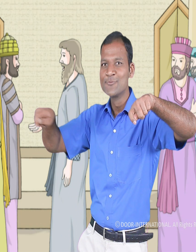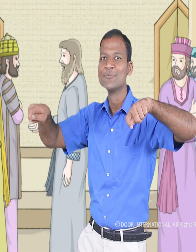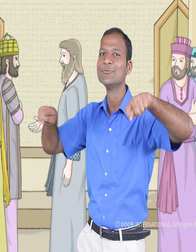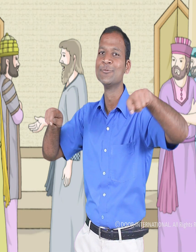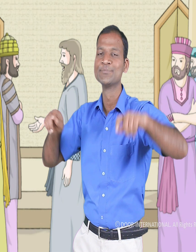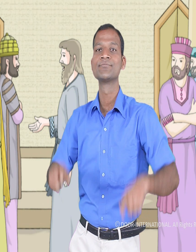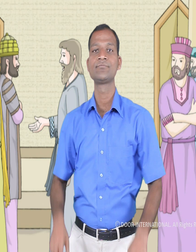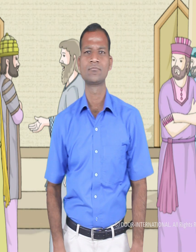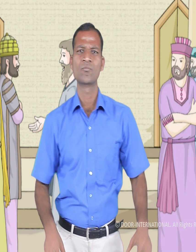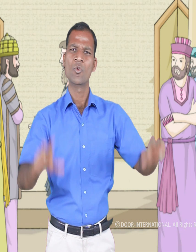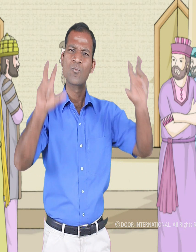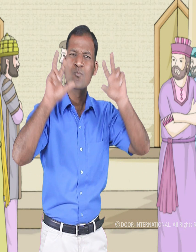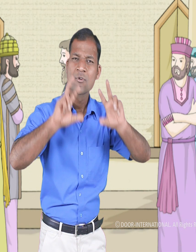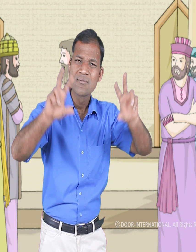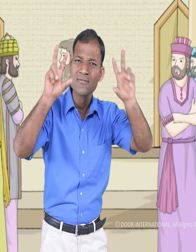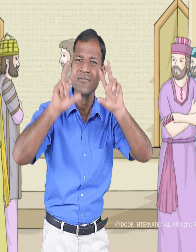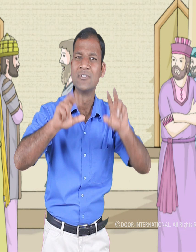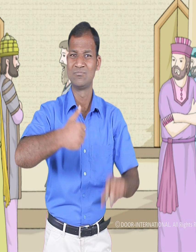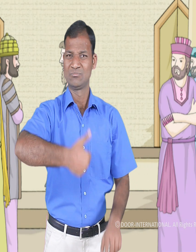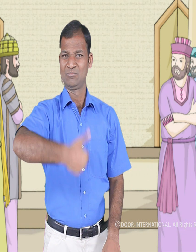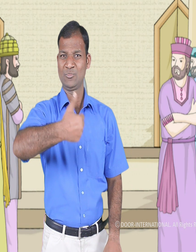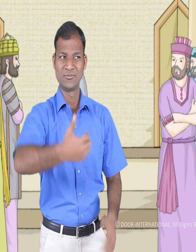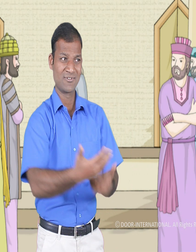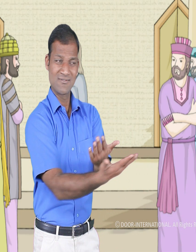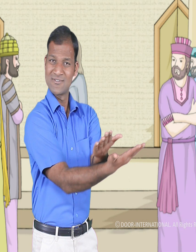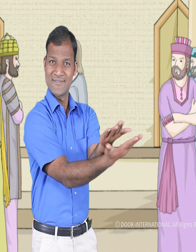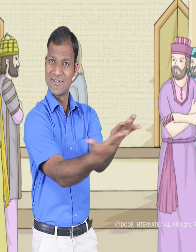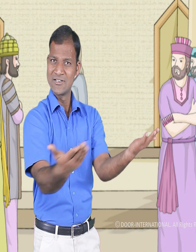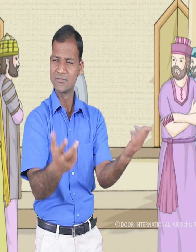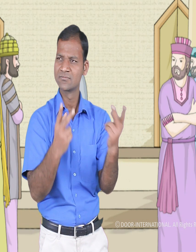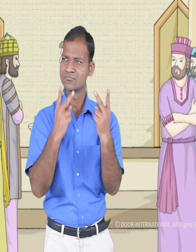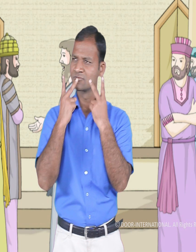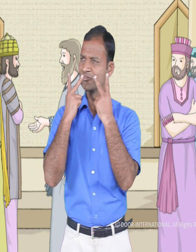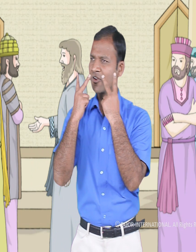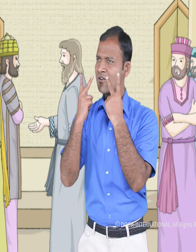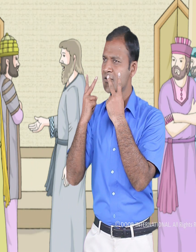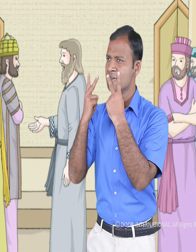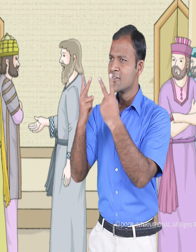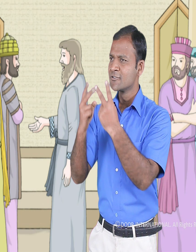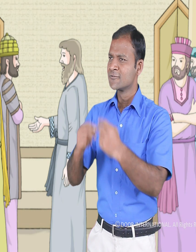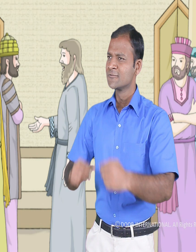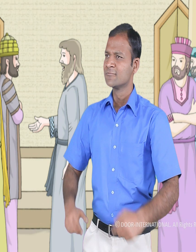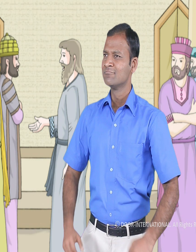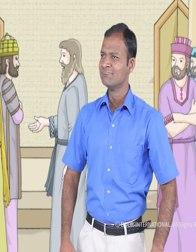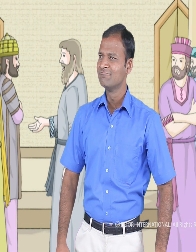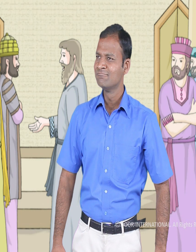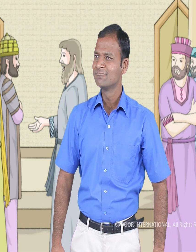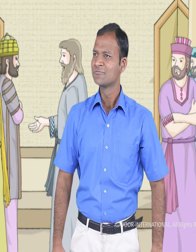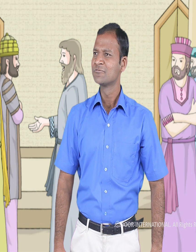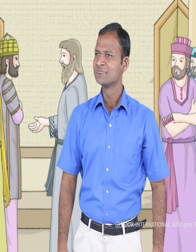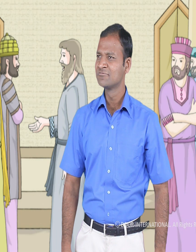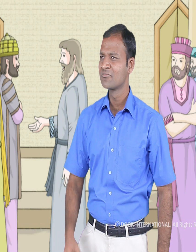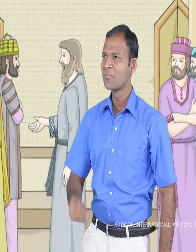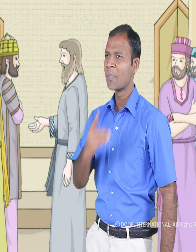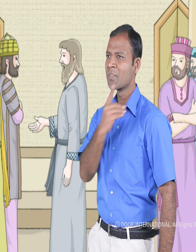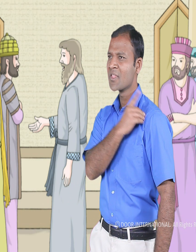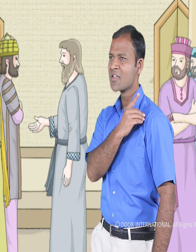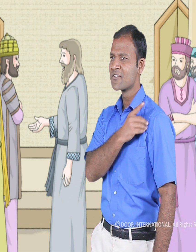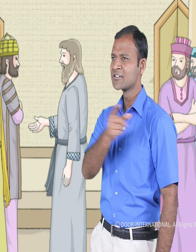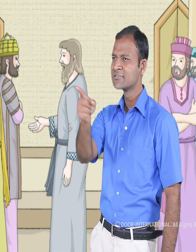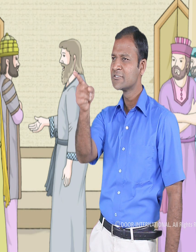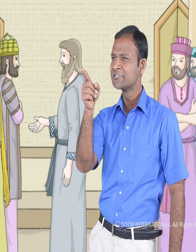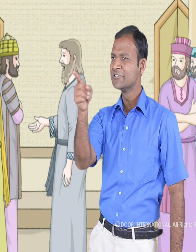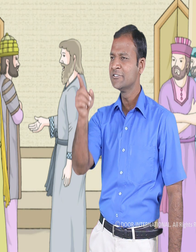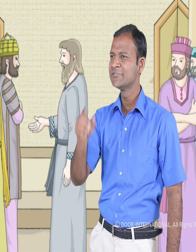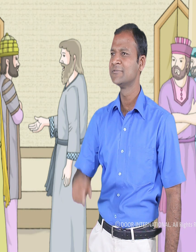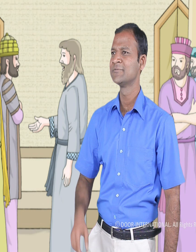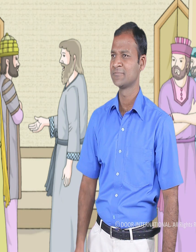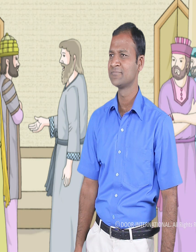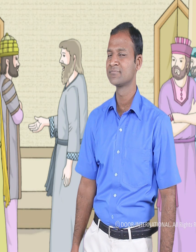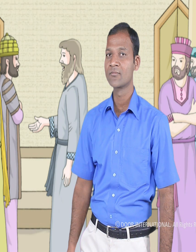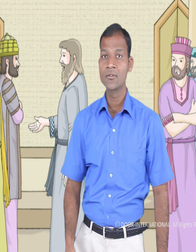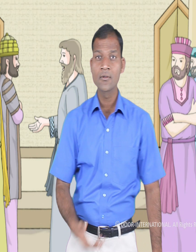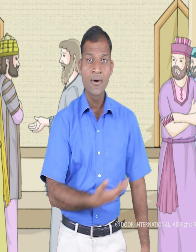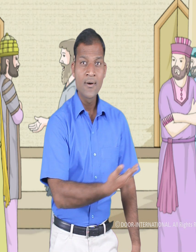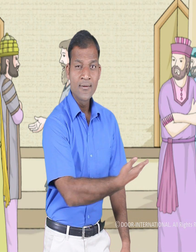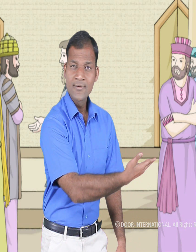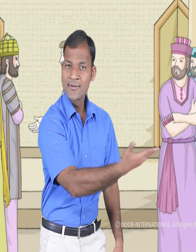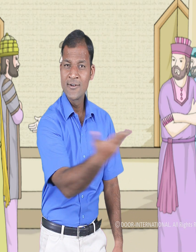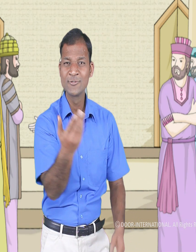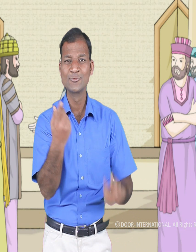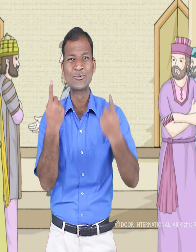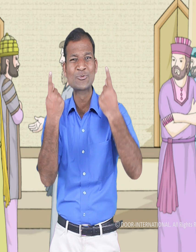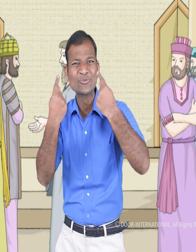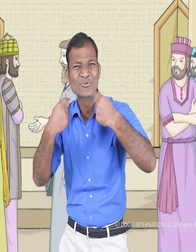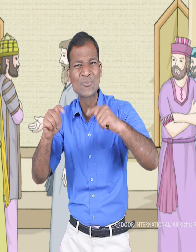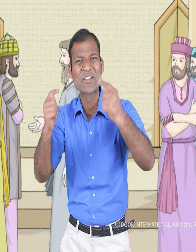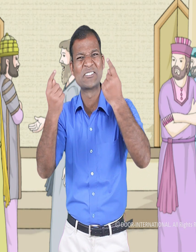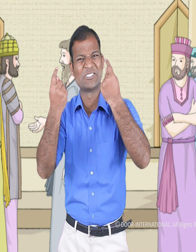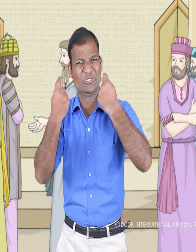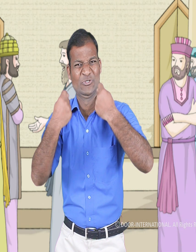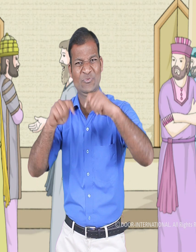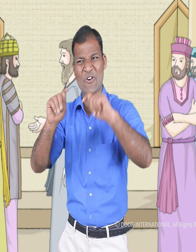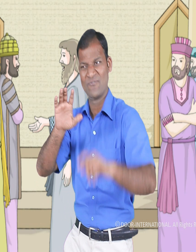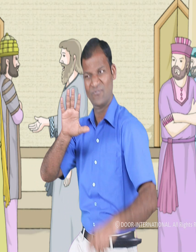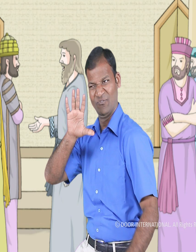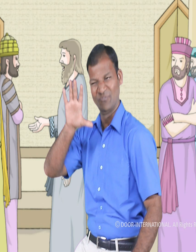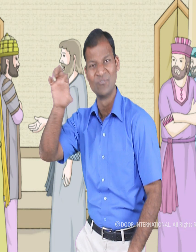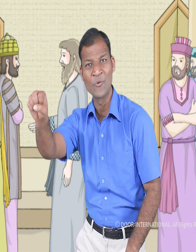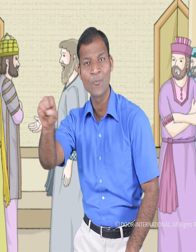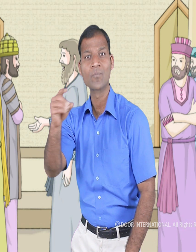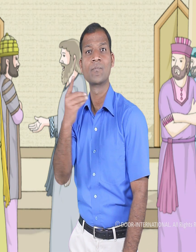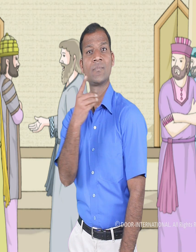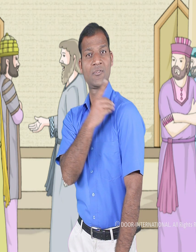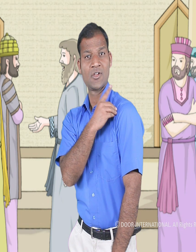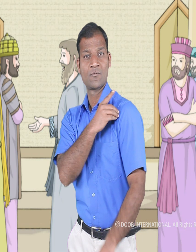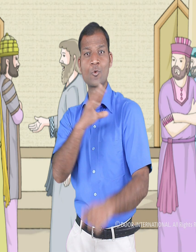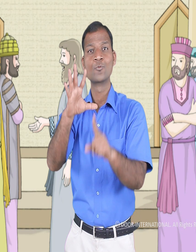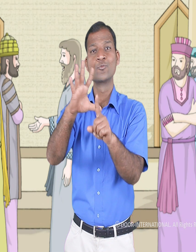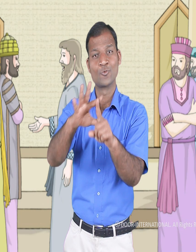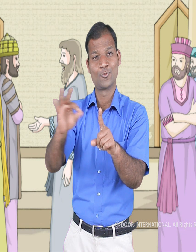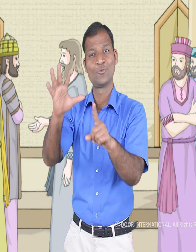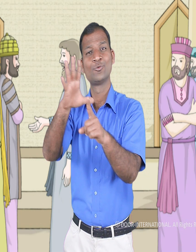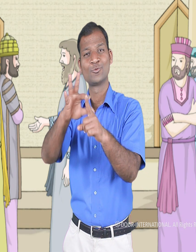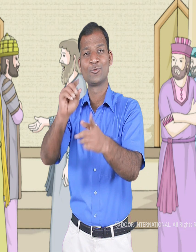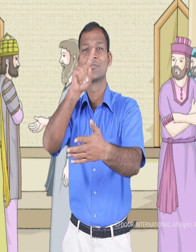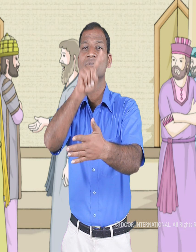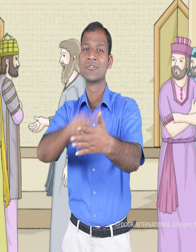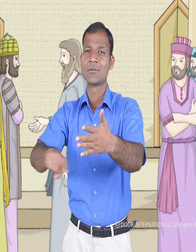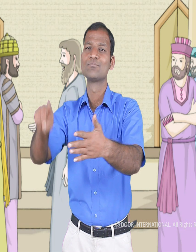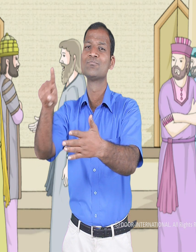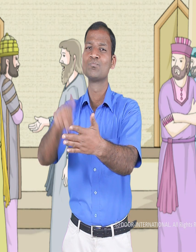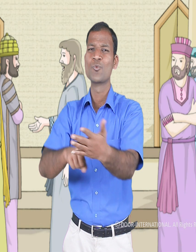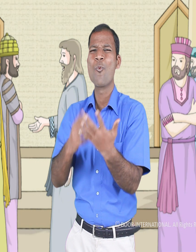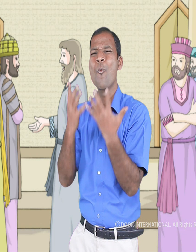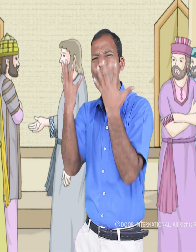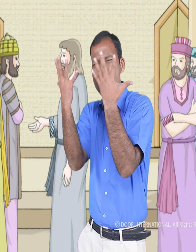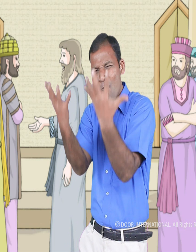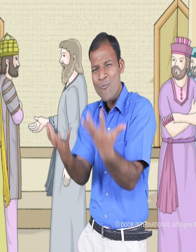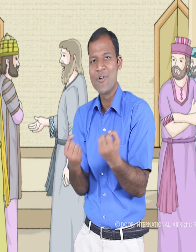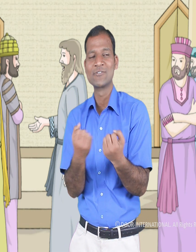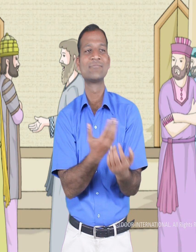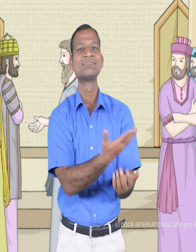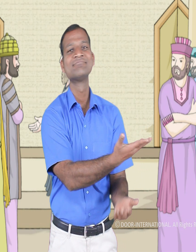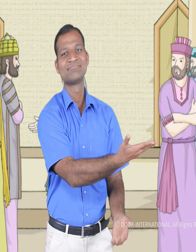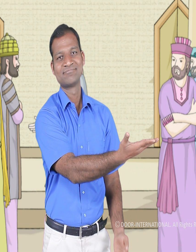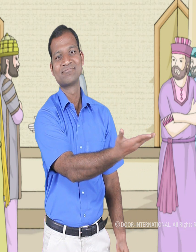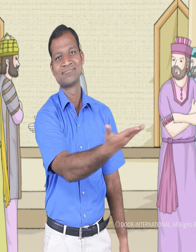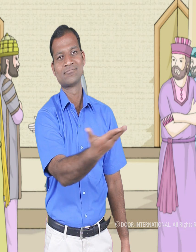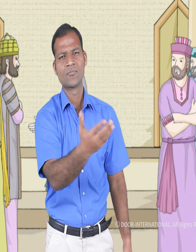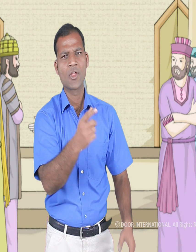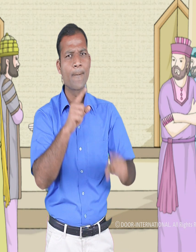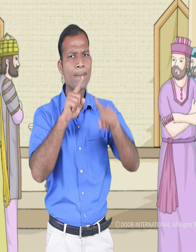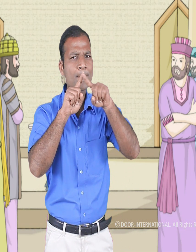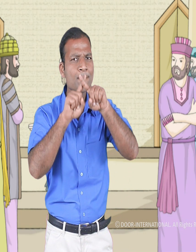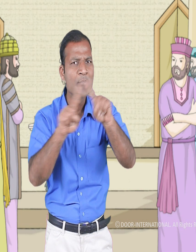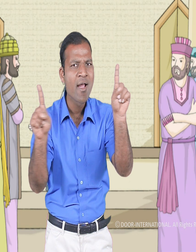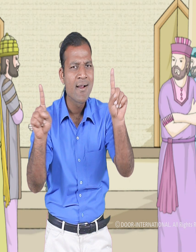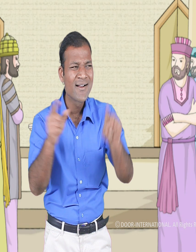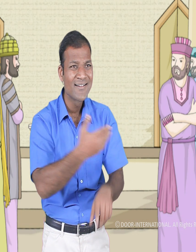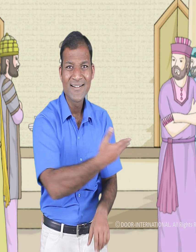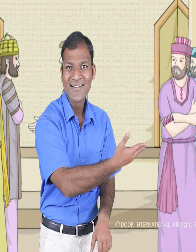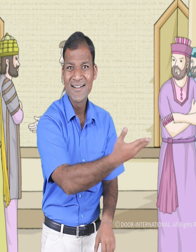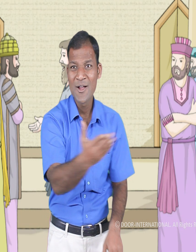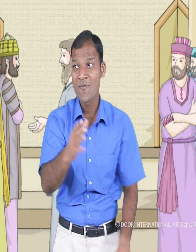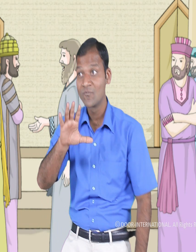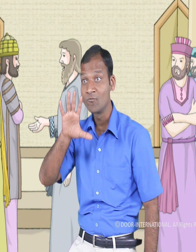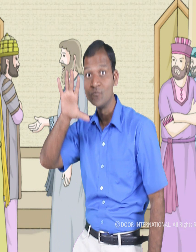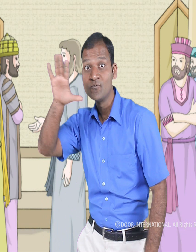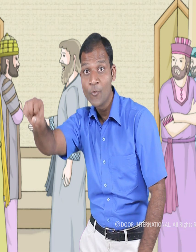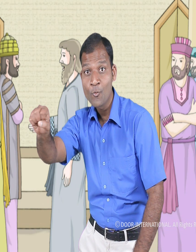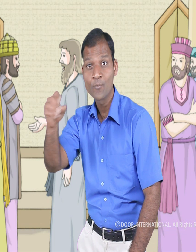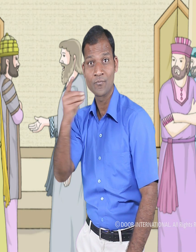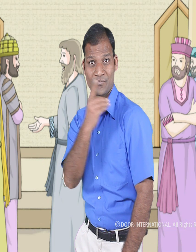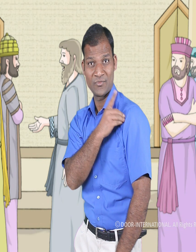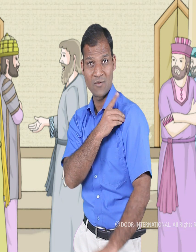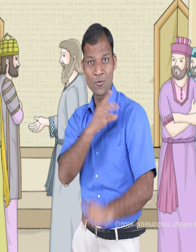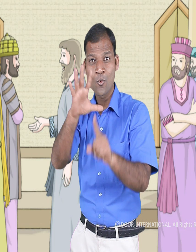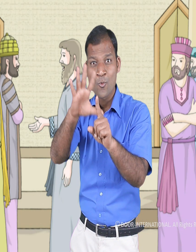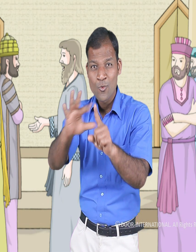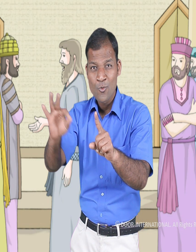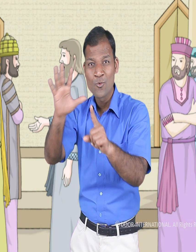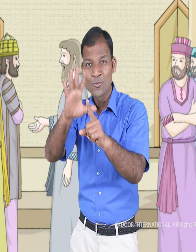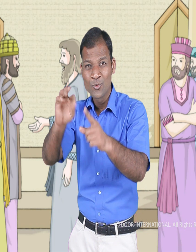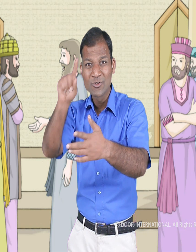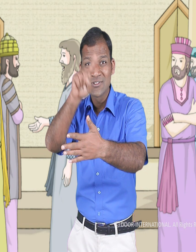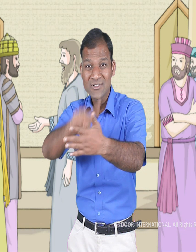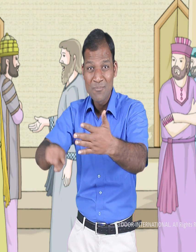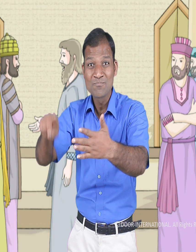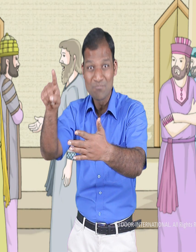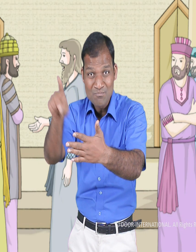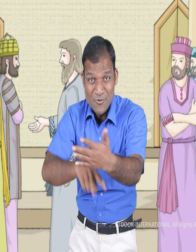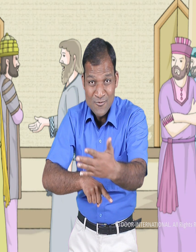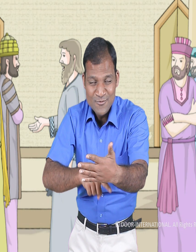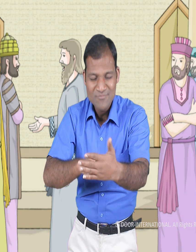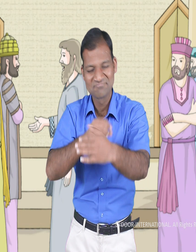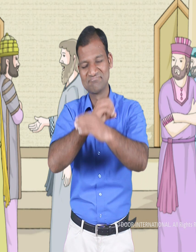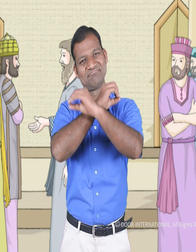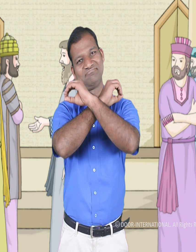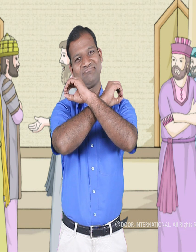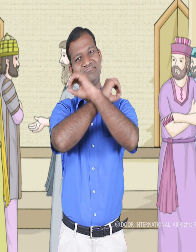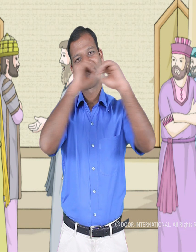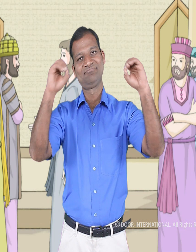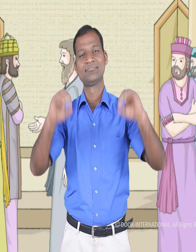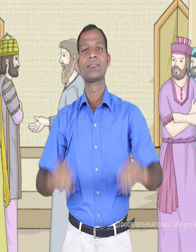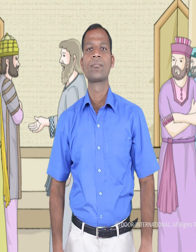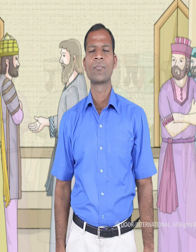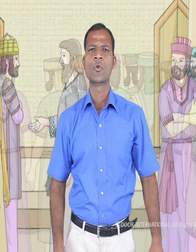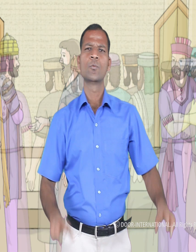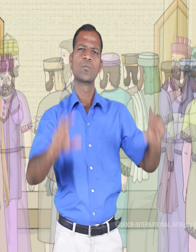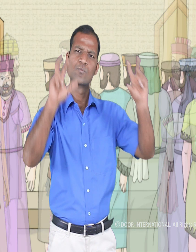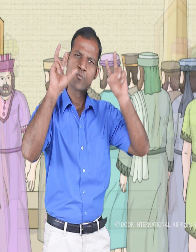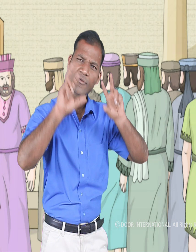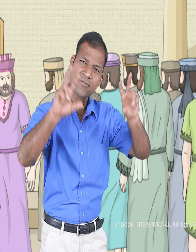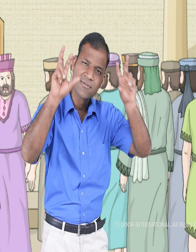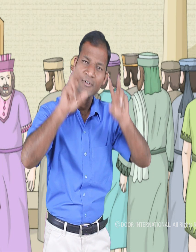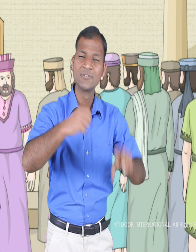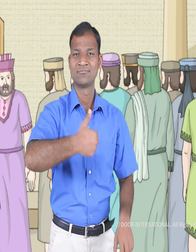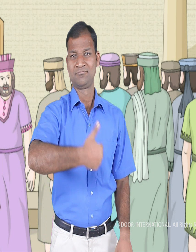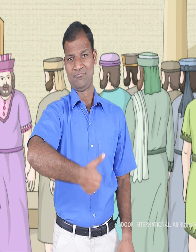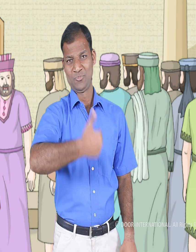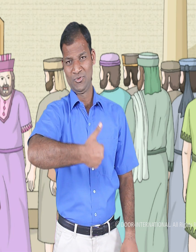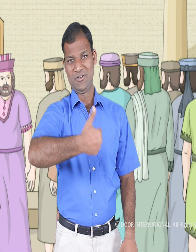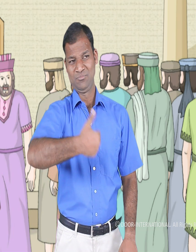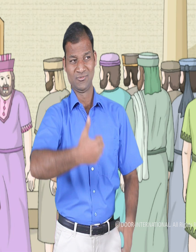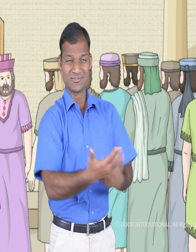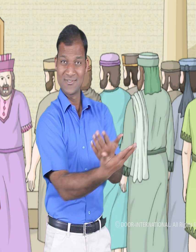So the king planned to set him over the whole kingdom.